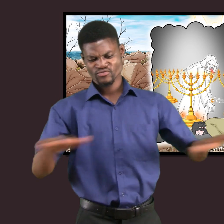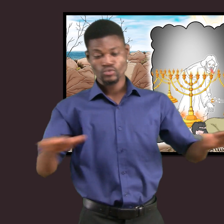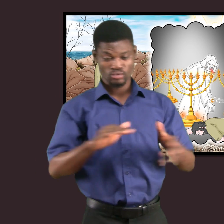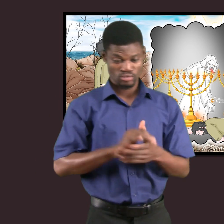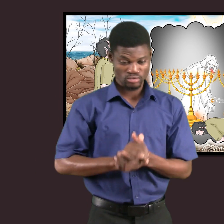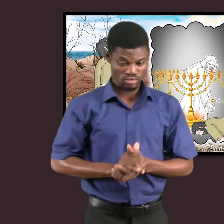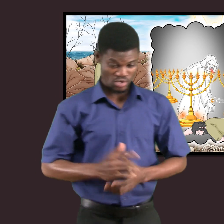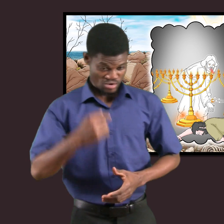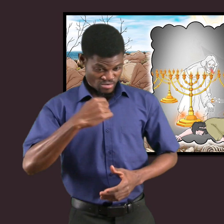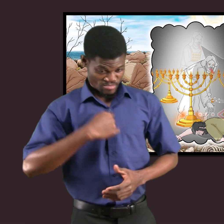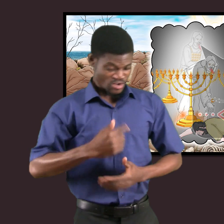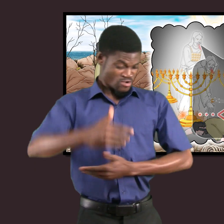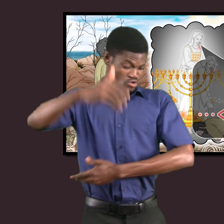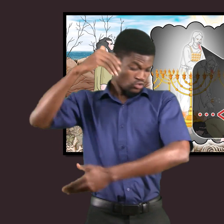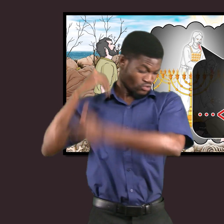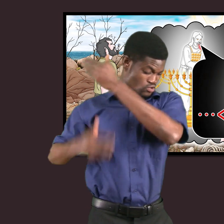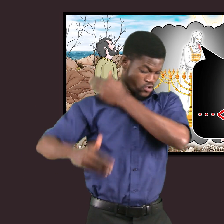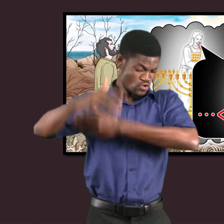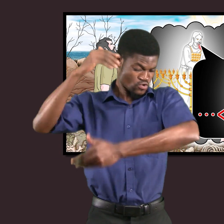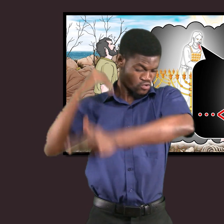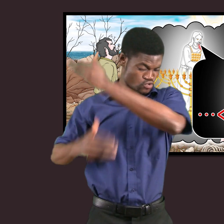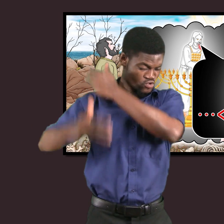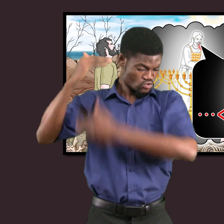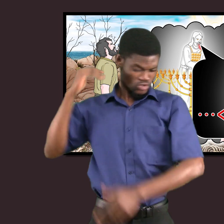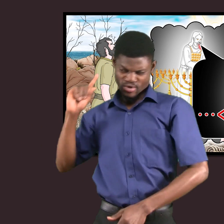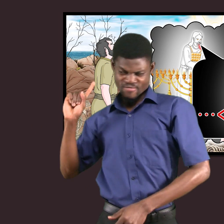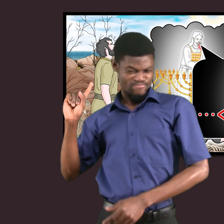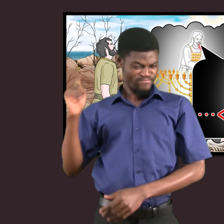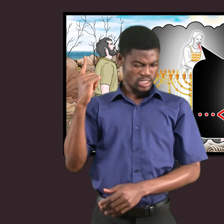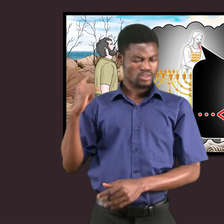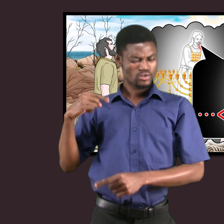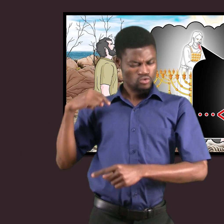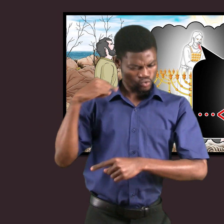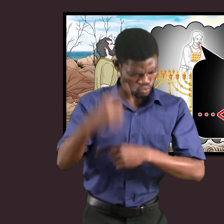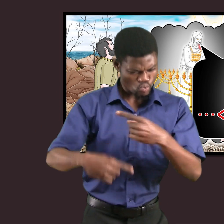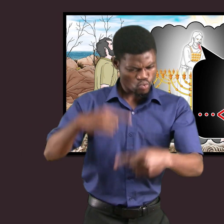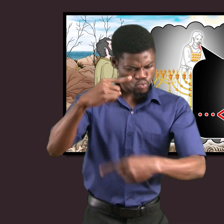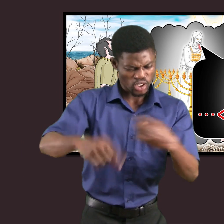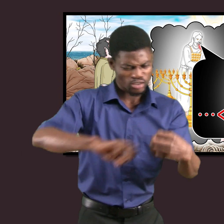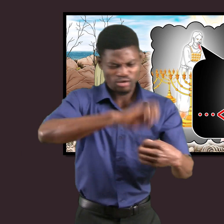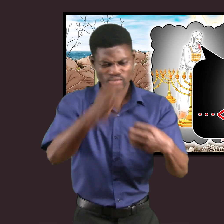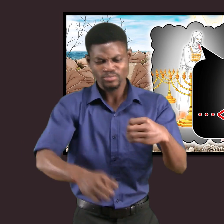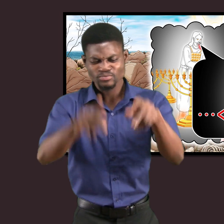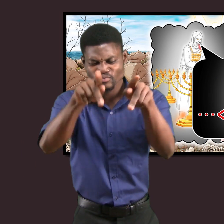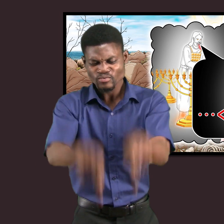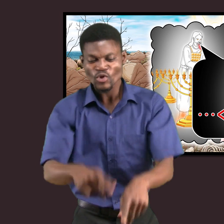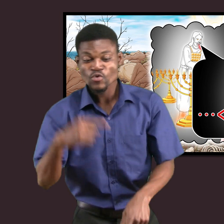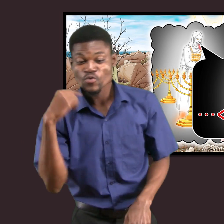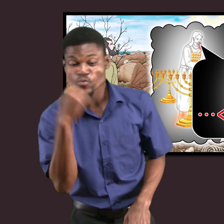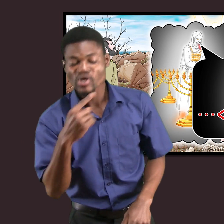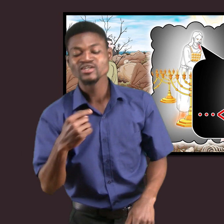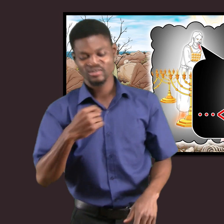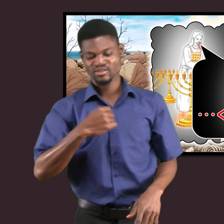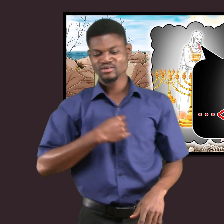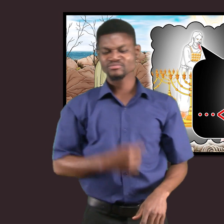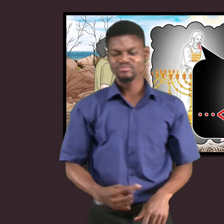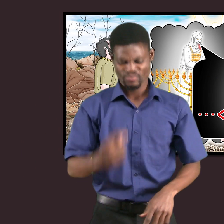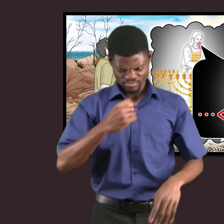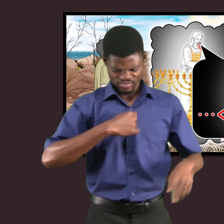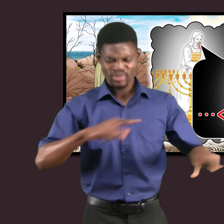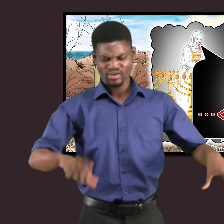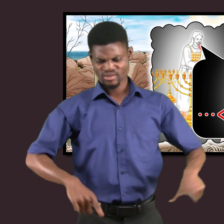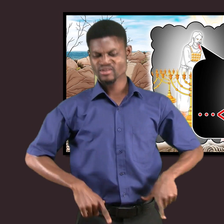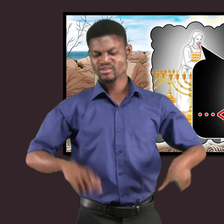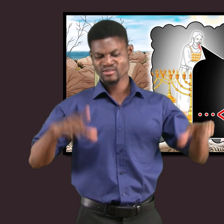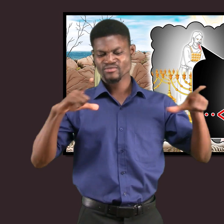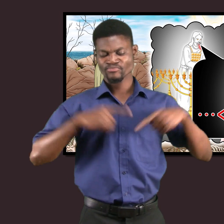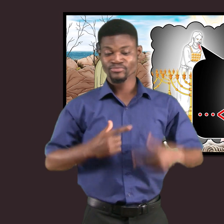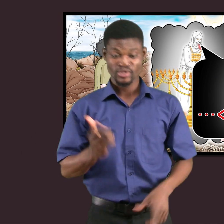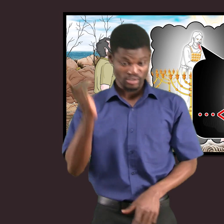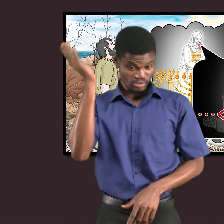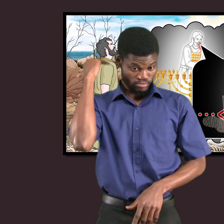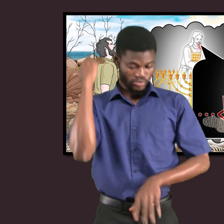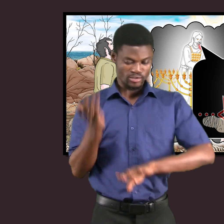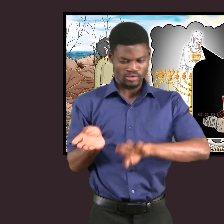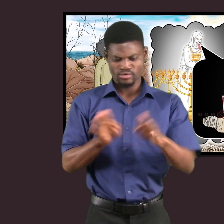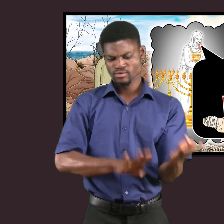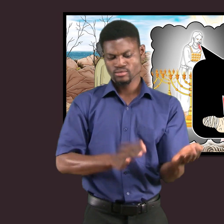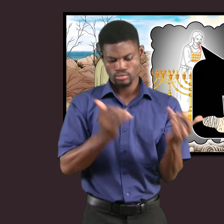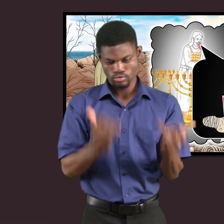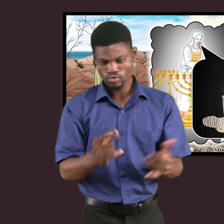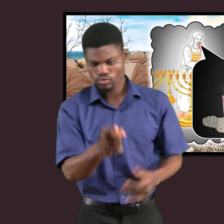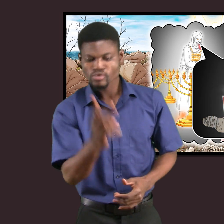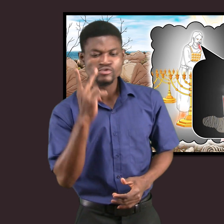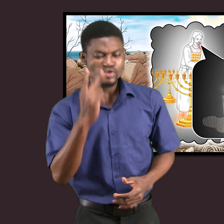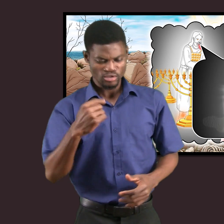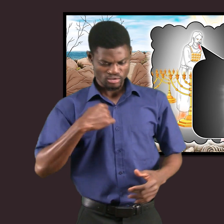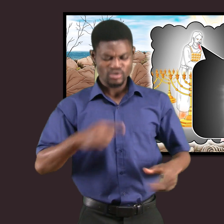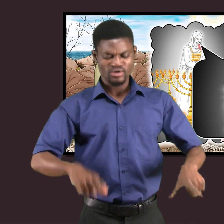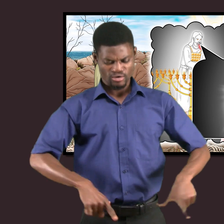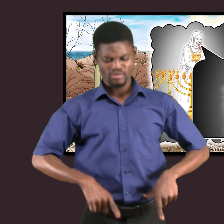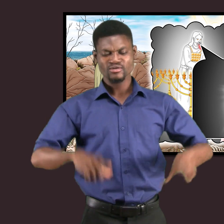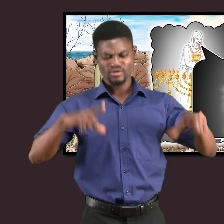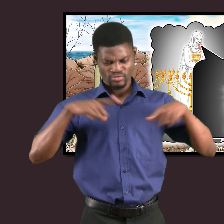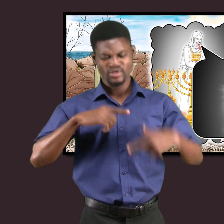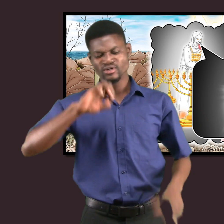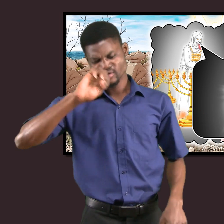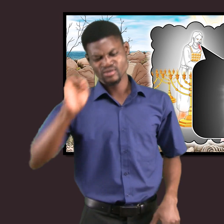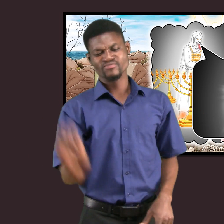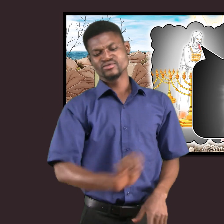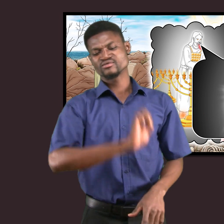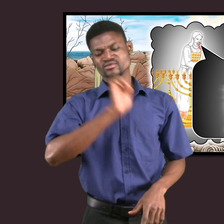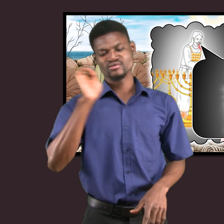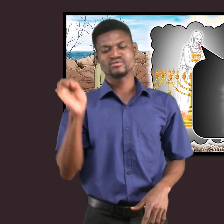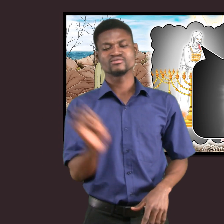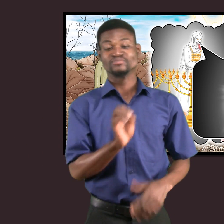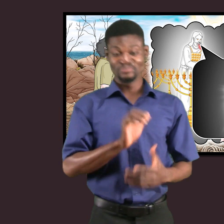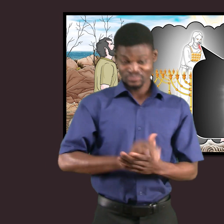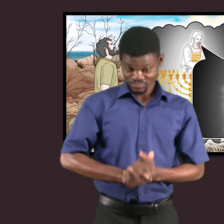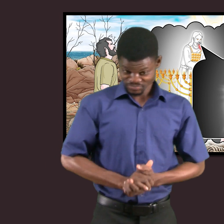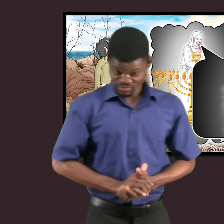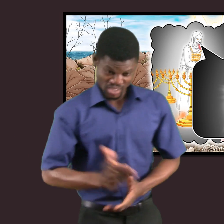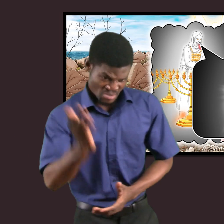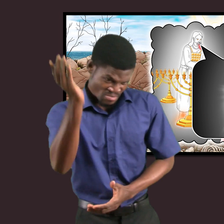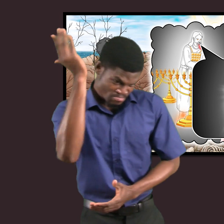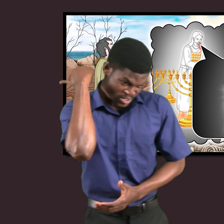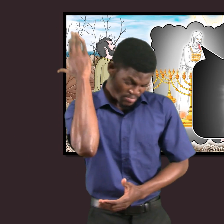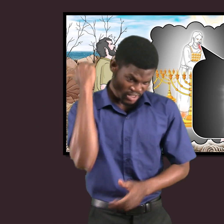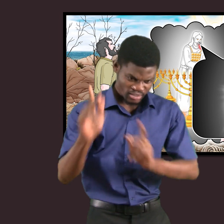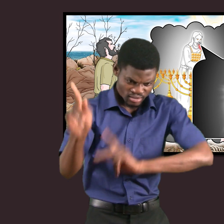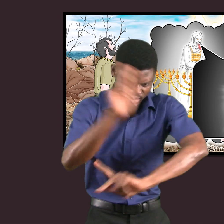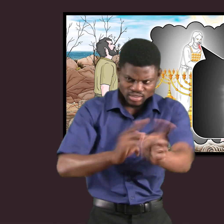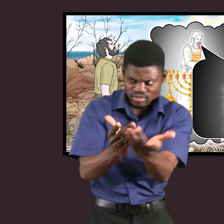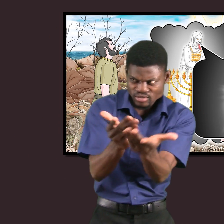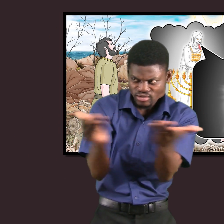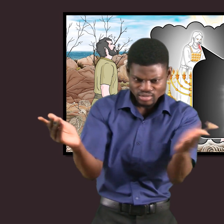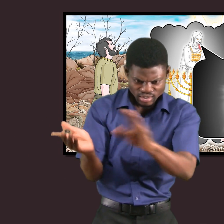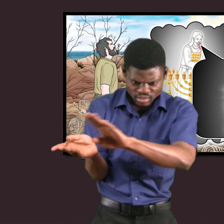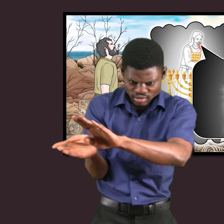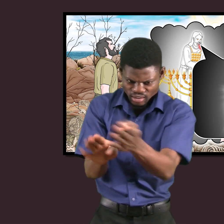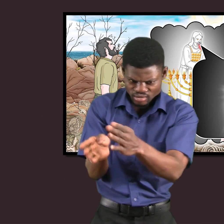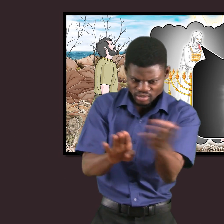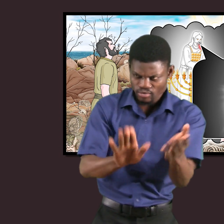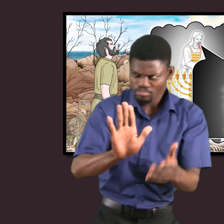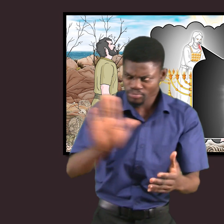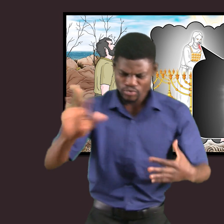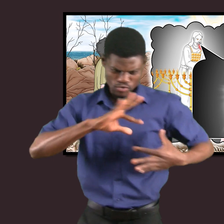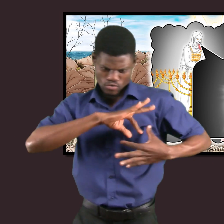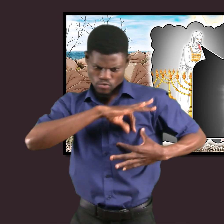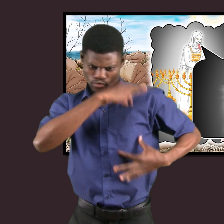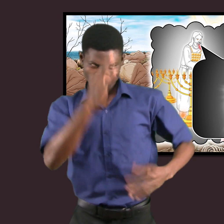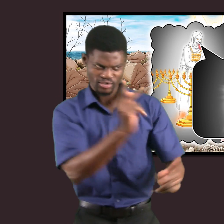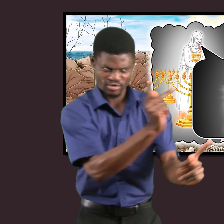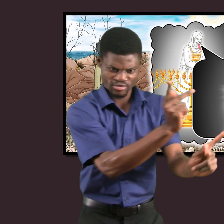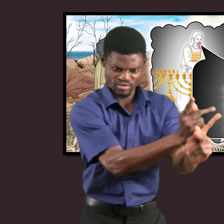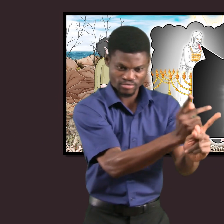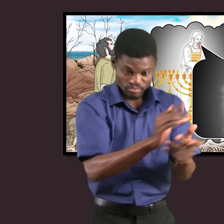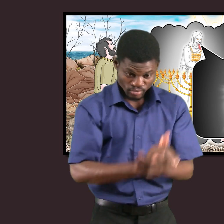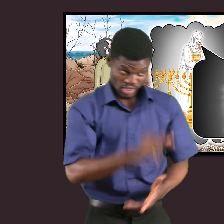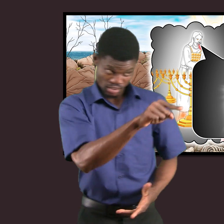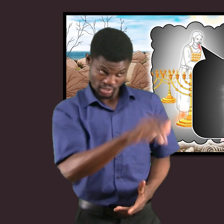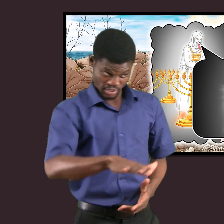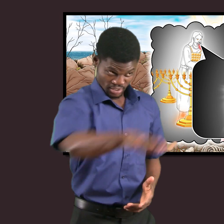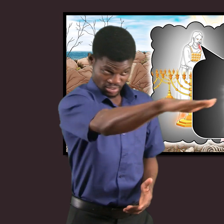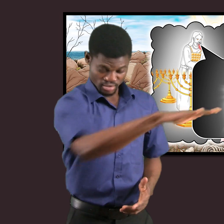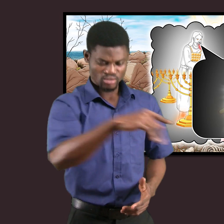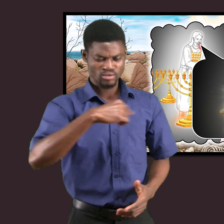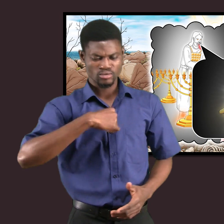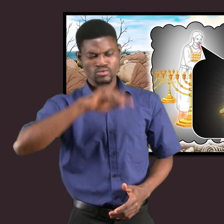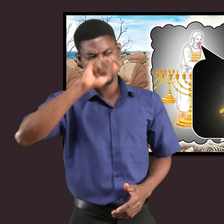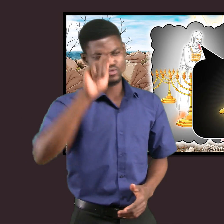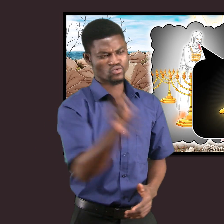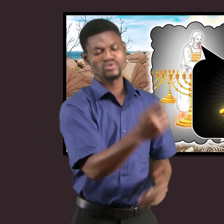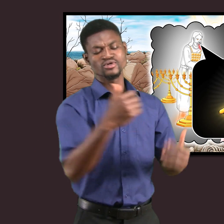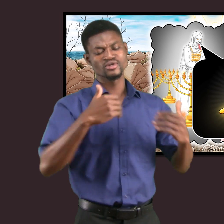I am the First and the Last, the Living One. I was dead, and behold, now I am alive forever and ever!